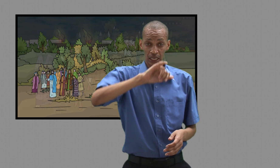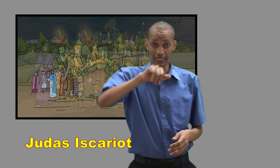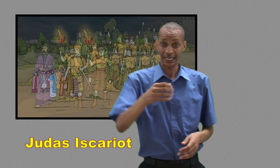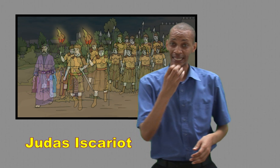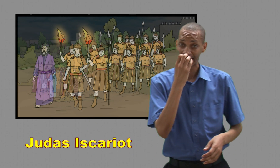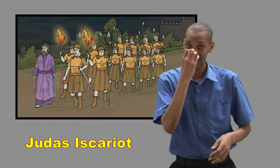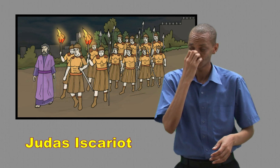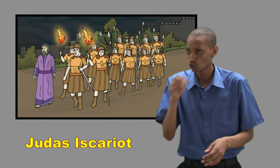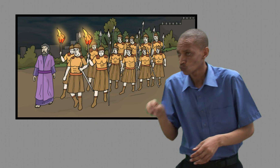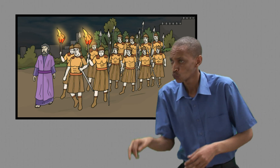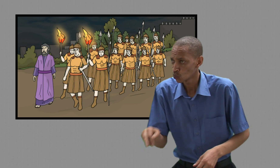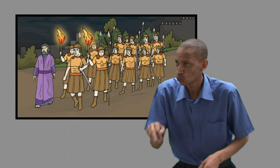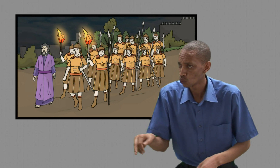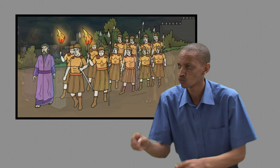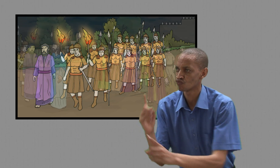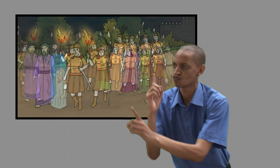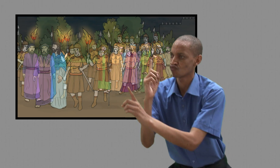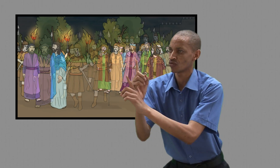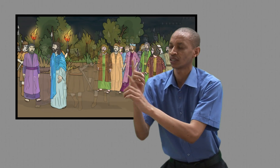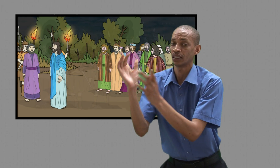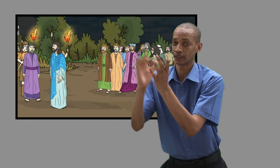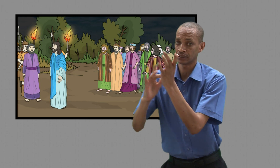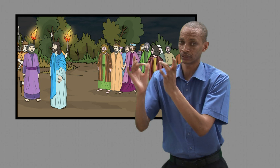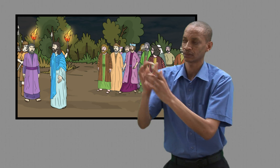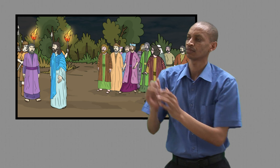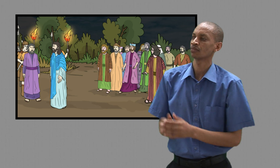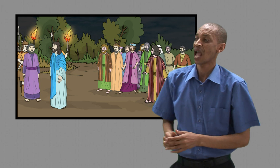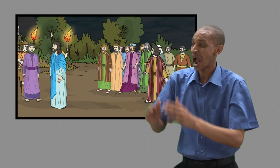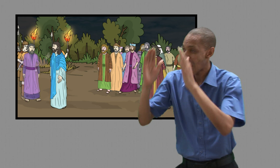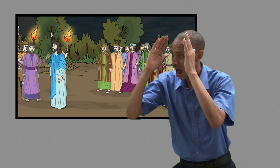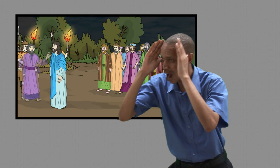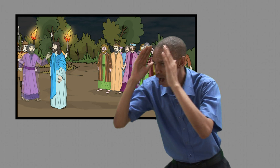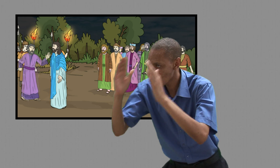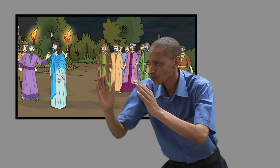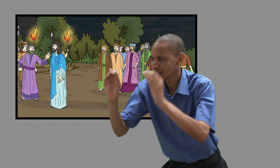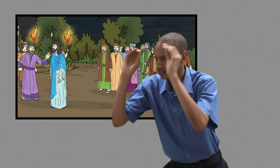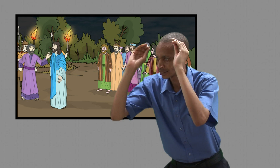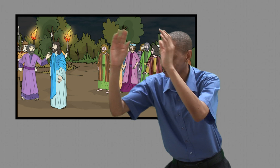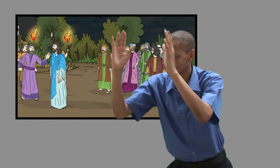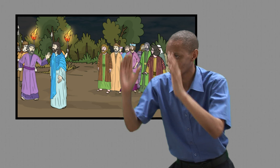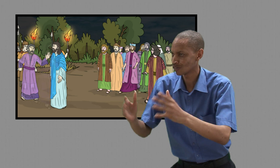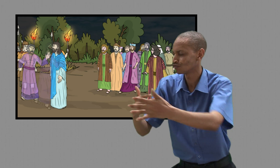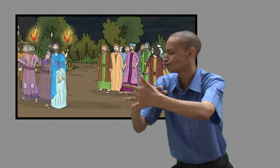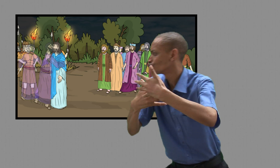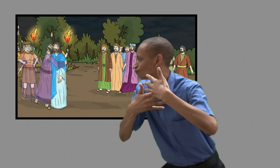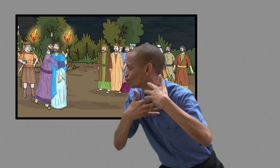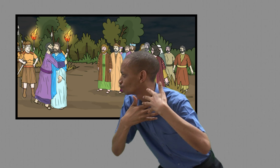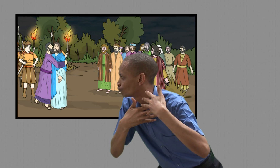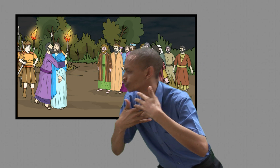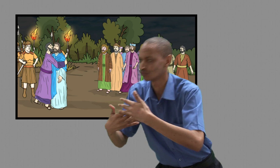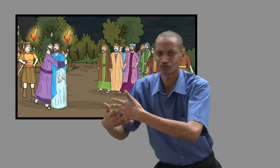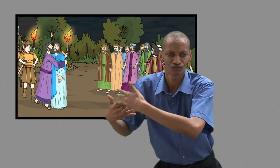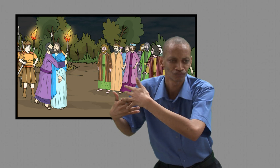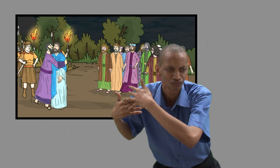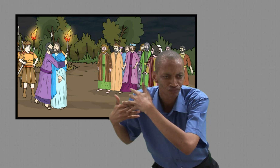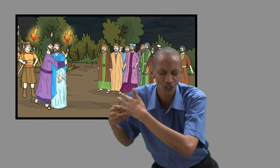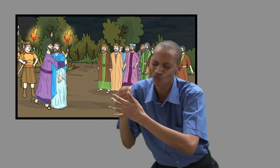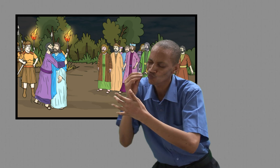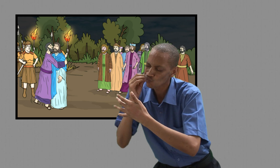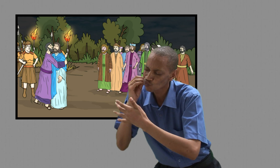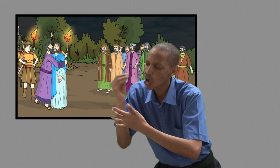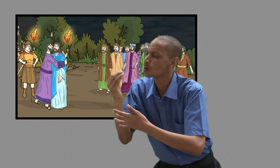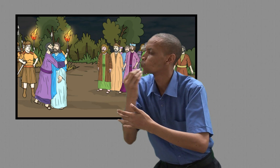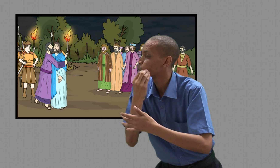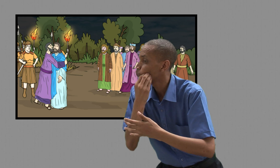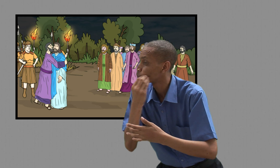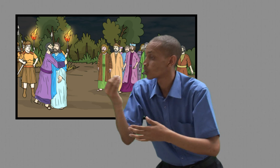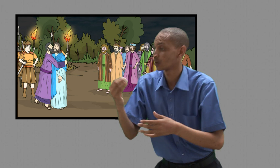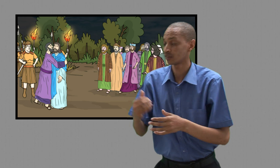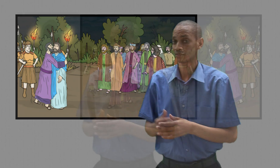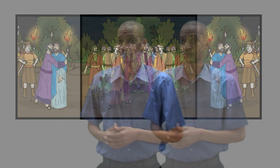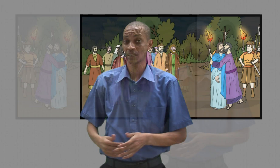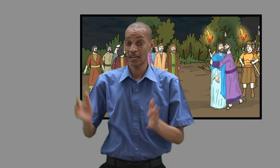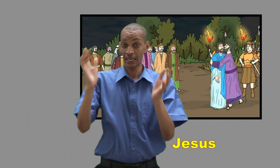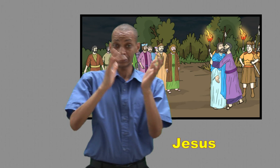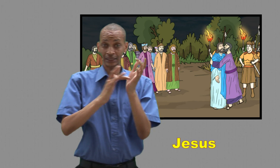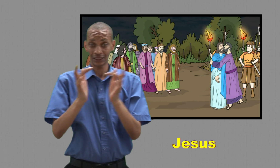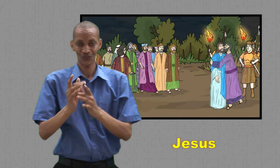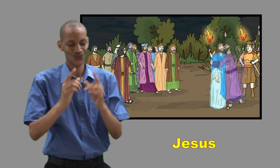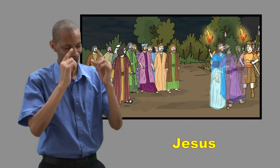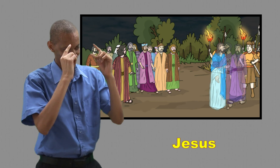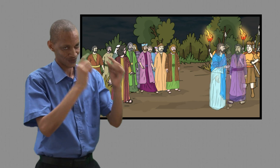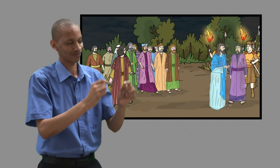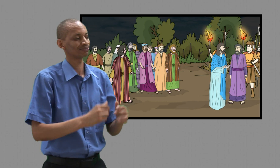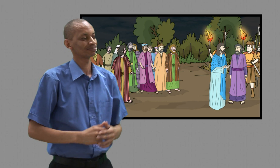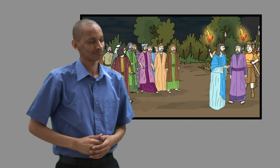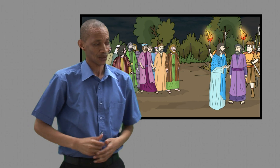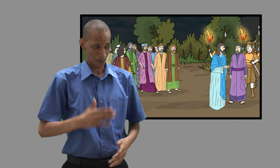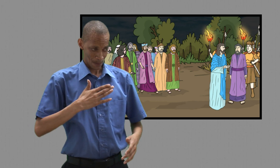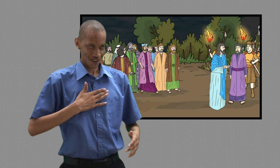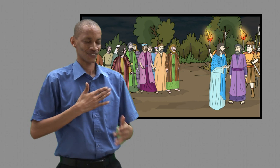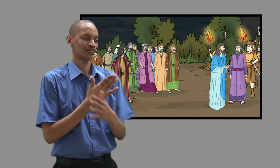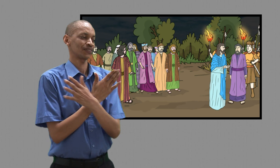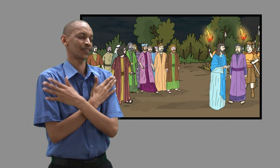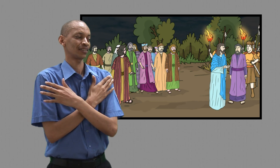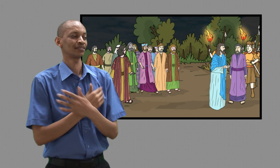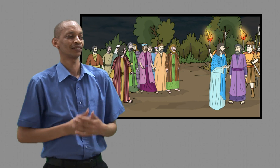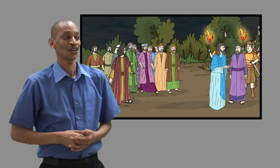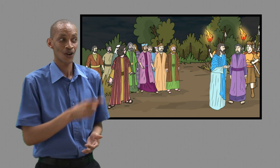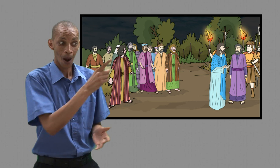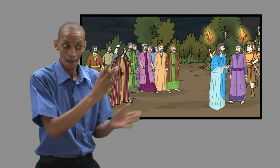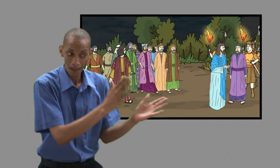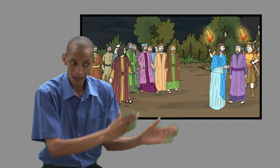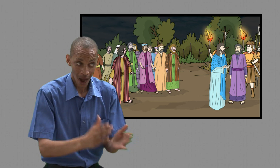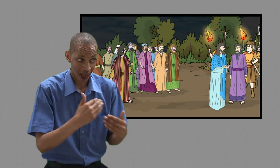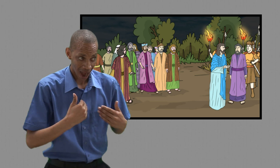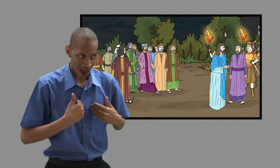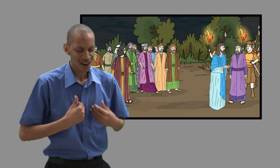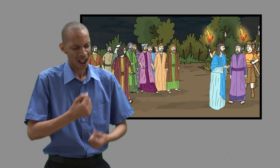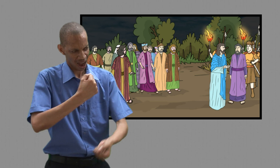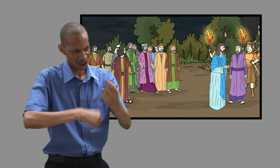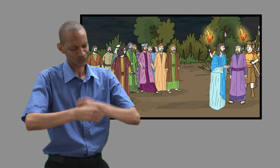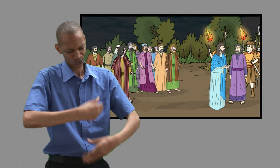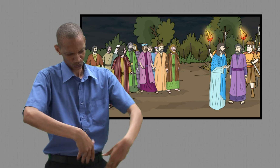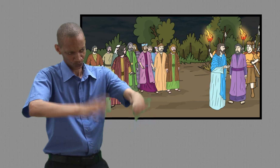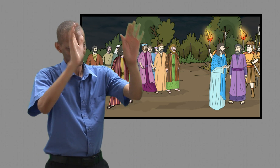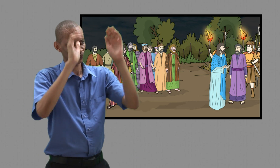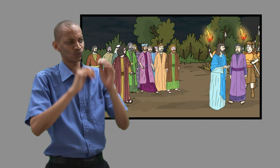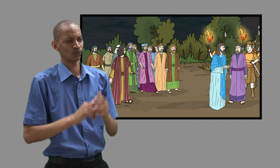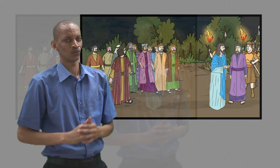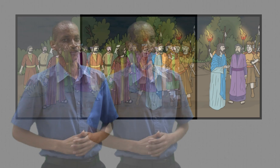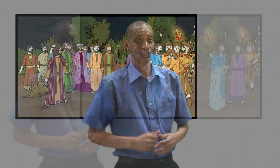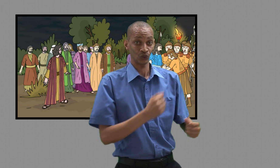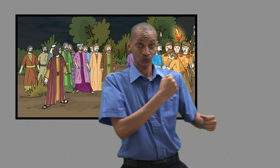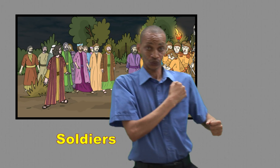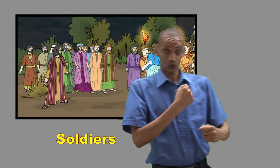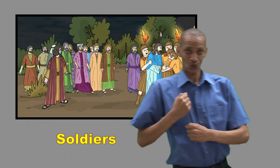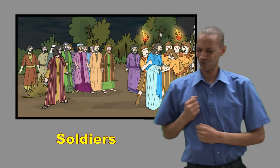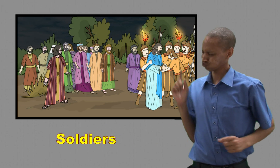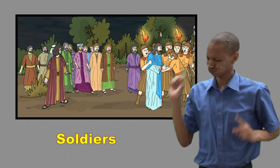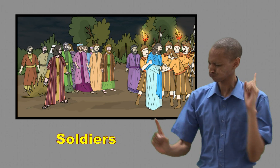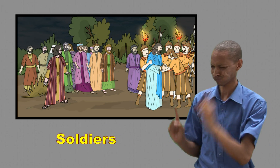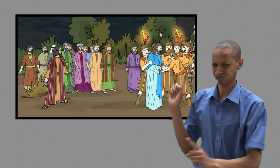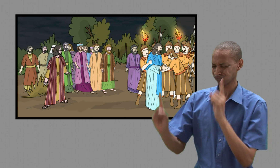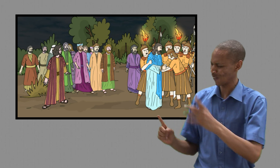Going directly to Jesus, he said, “Greetings, Rabbi!” and kissed Him. “Friend,” Jesus replied, “do what you came for.”